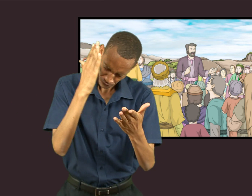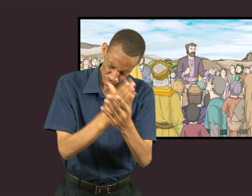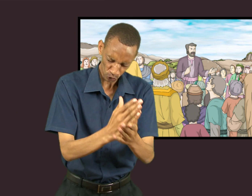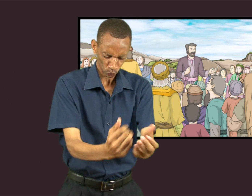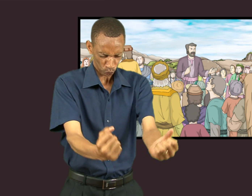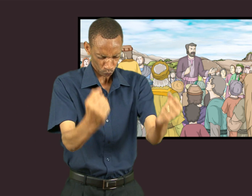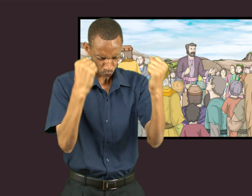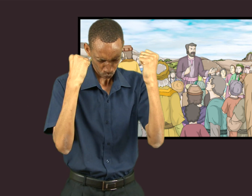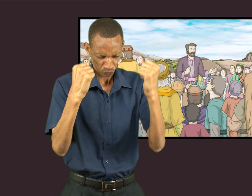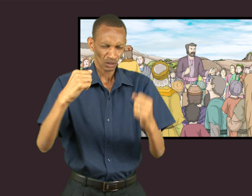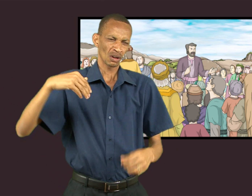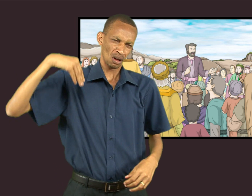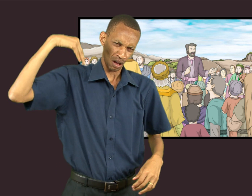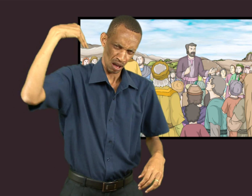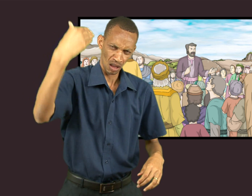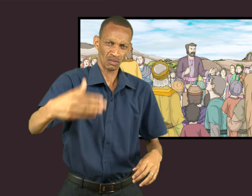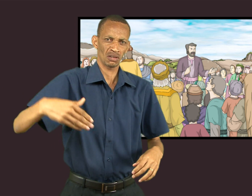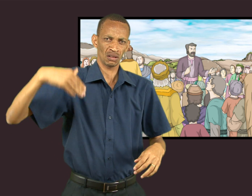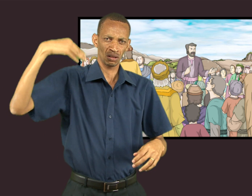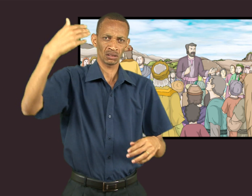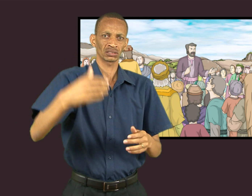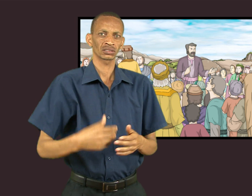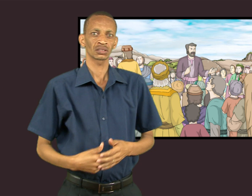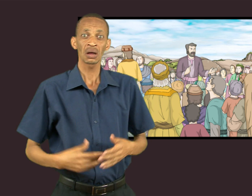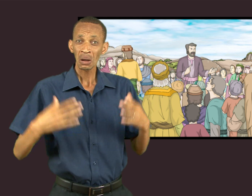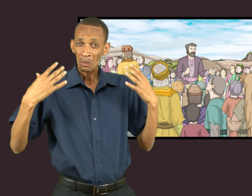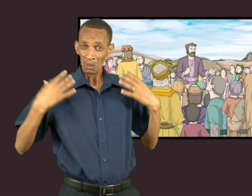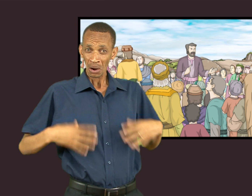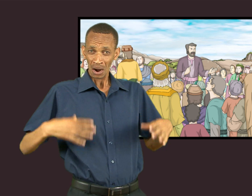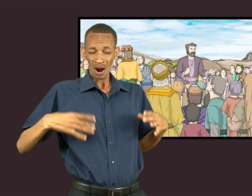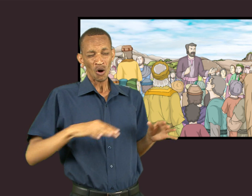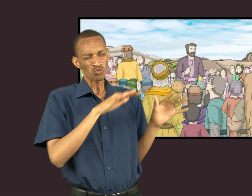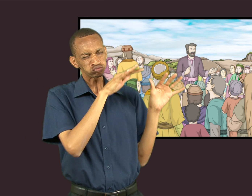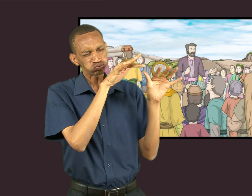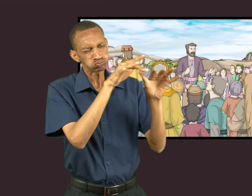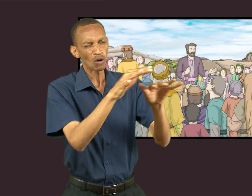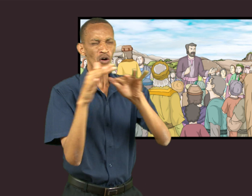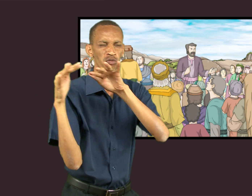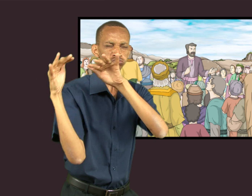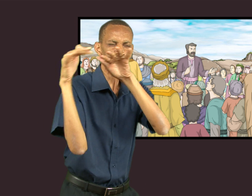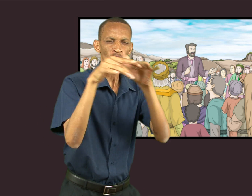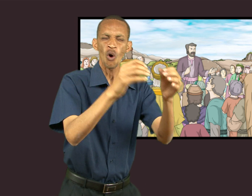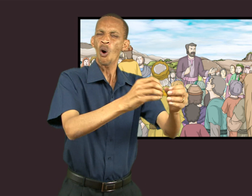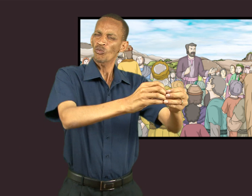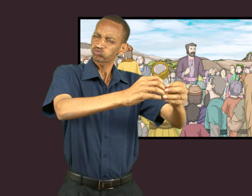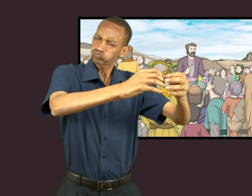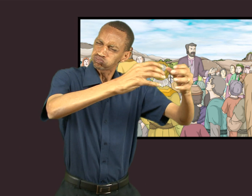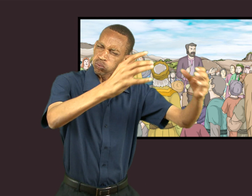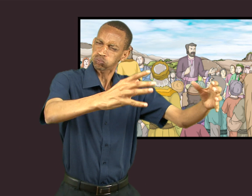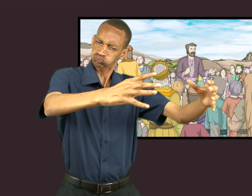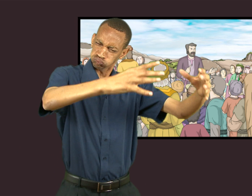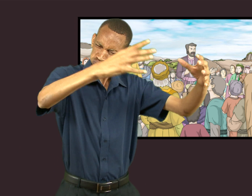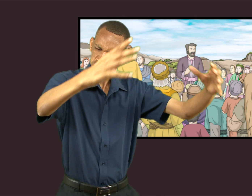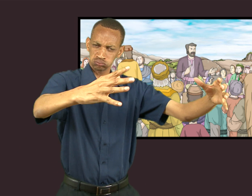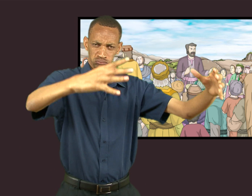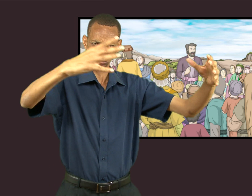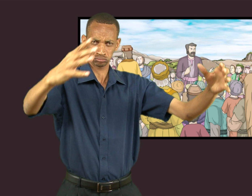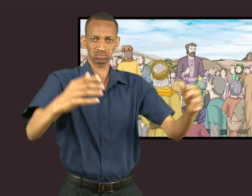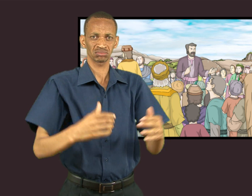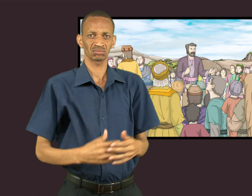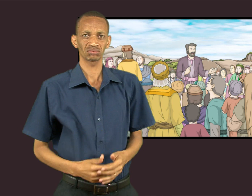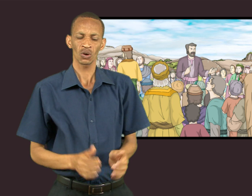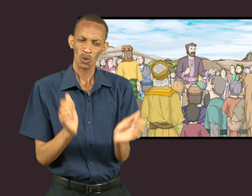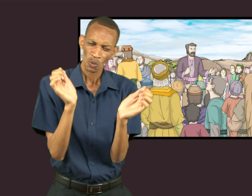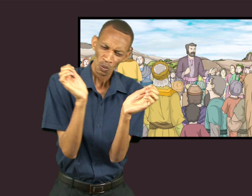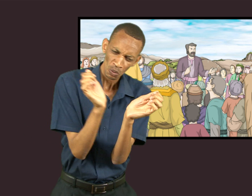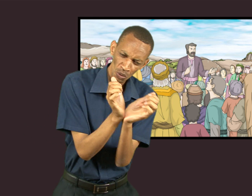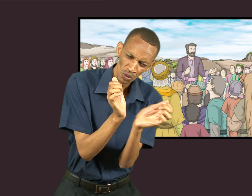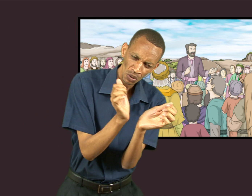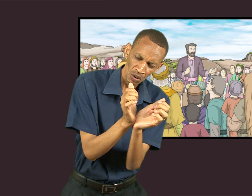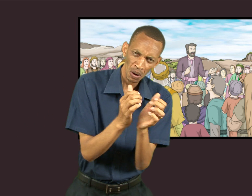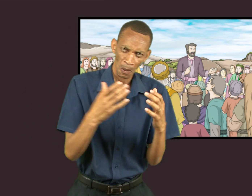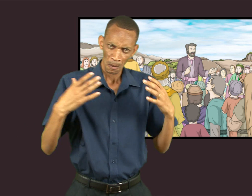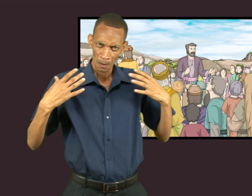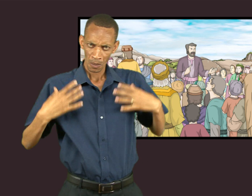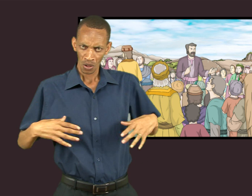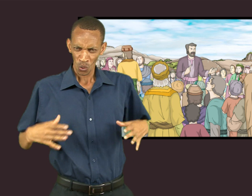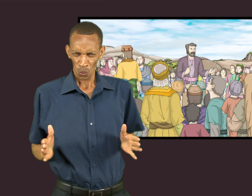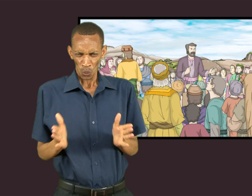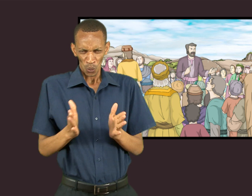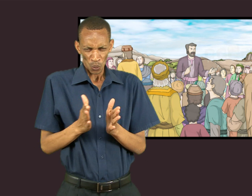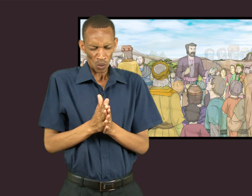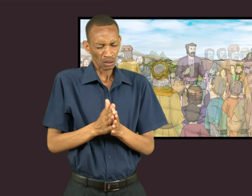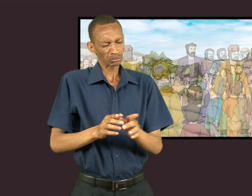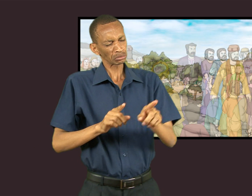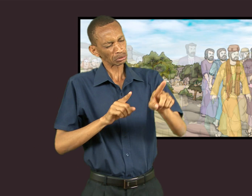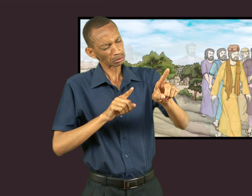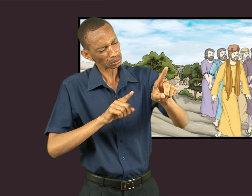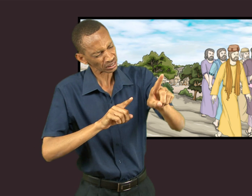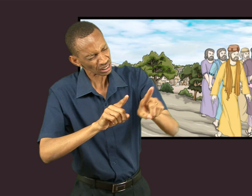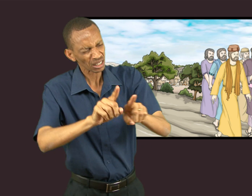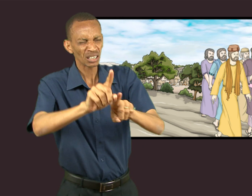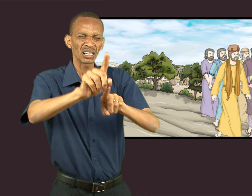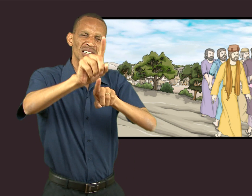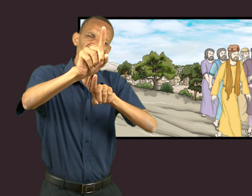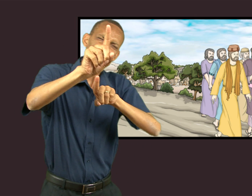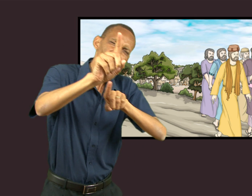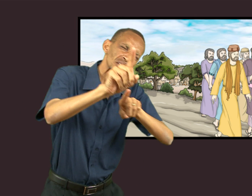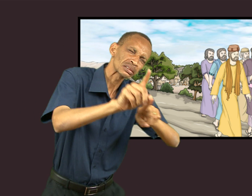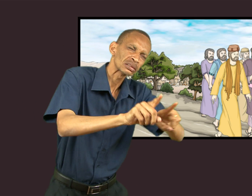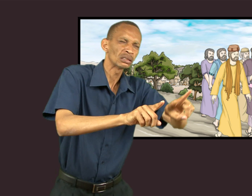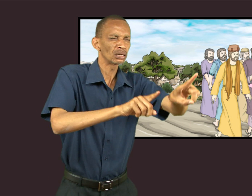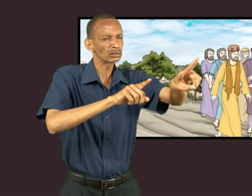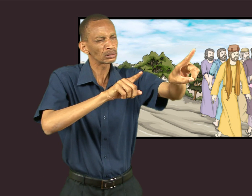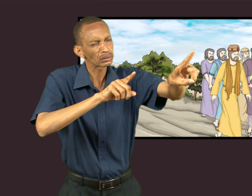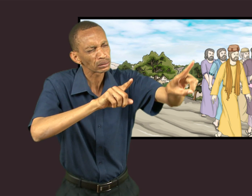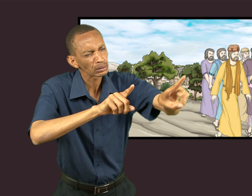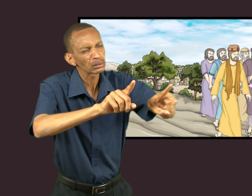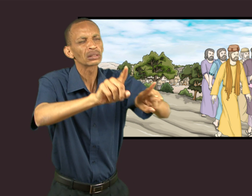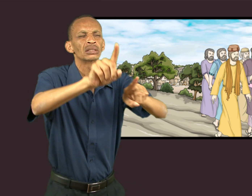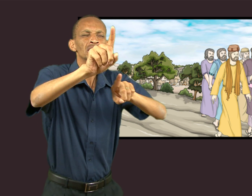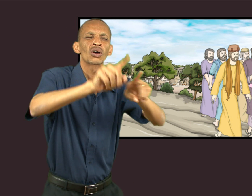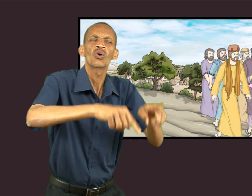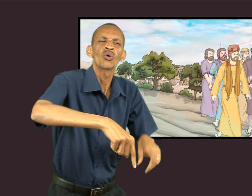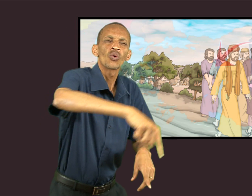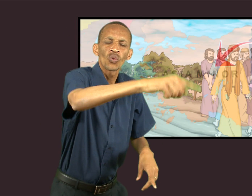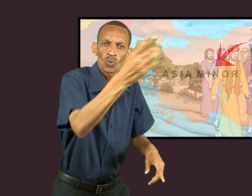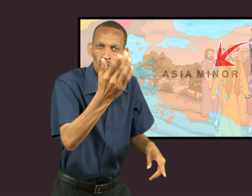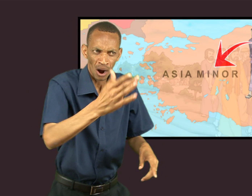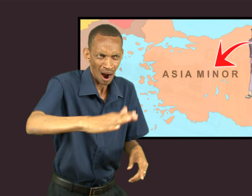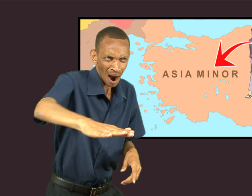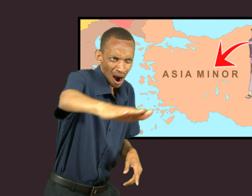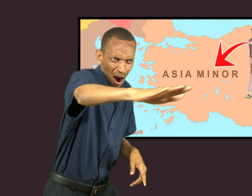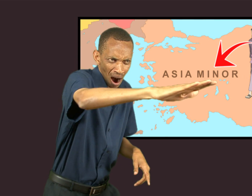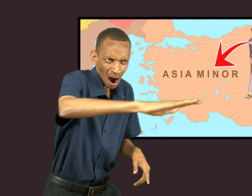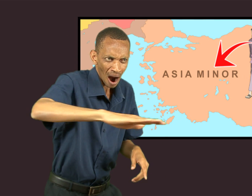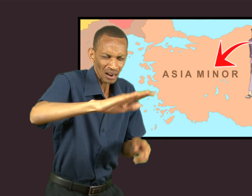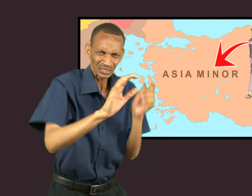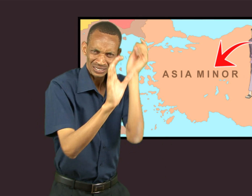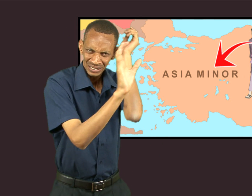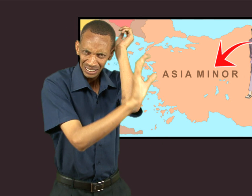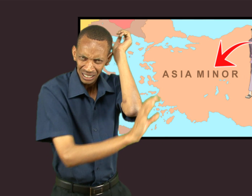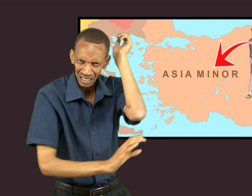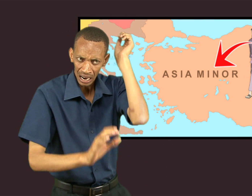So the churches were strengthened in the faith and grew daily in numbers.